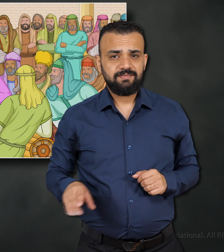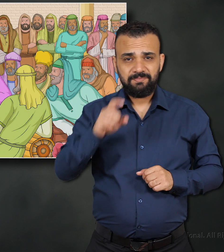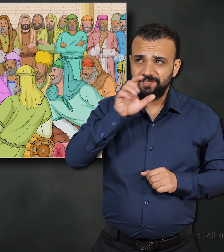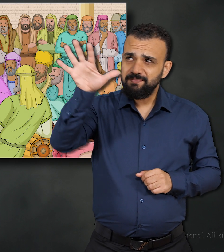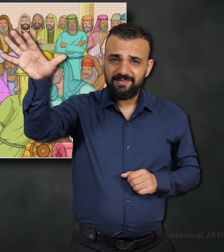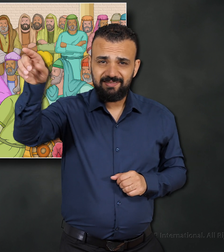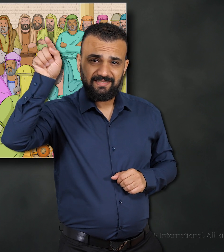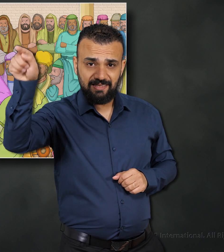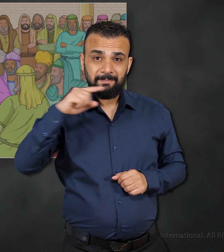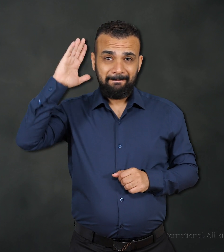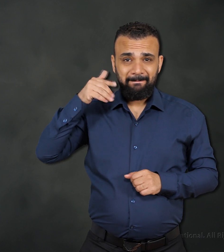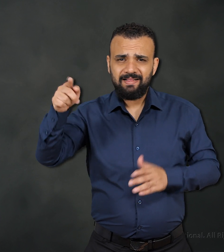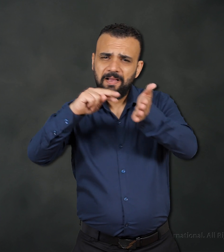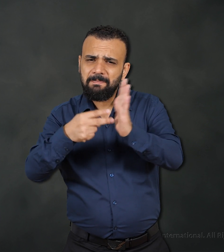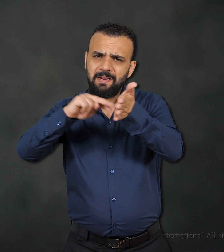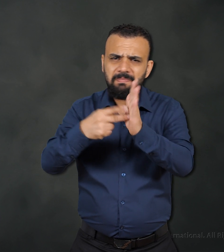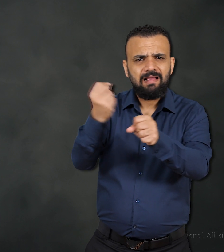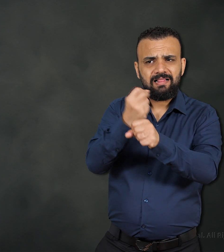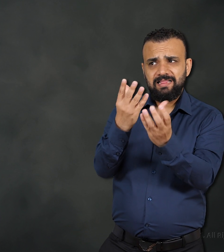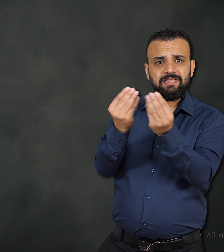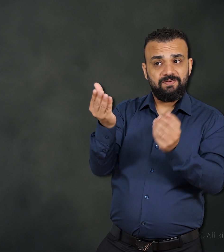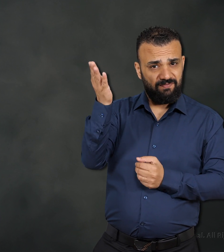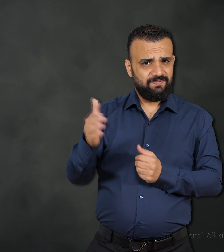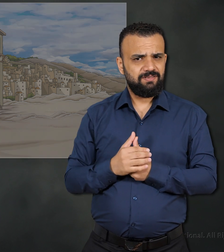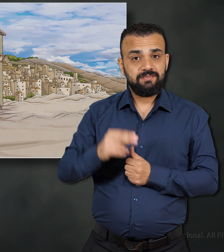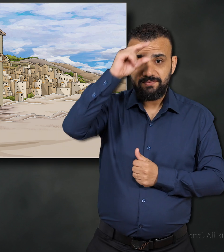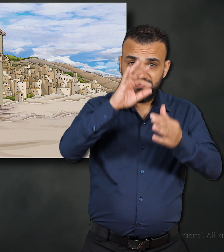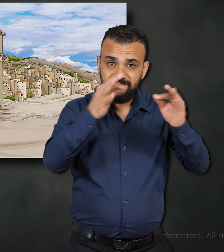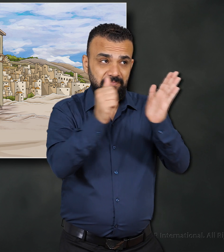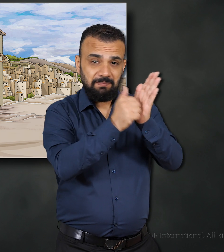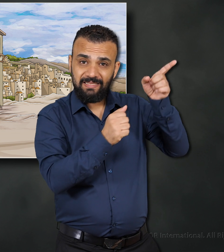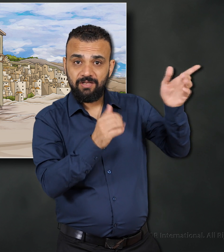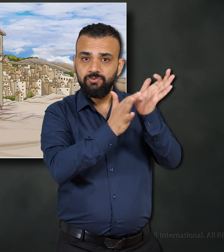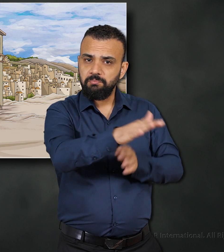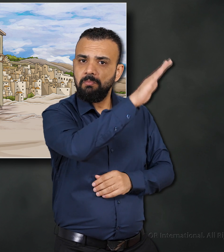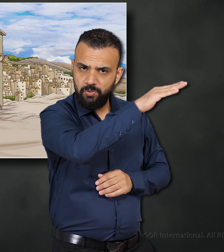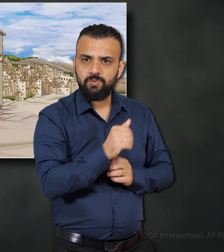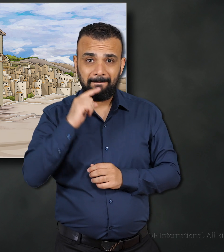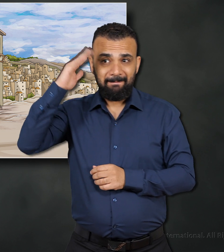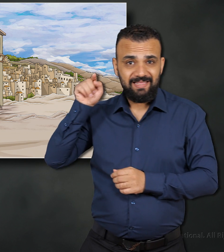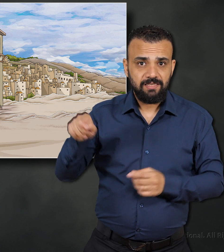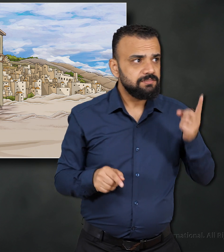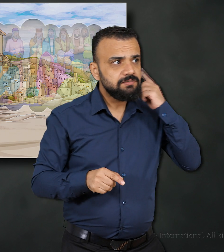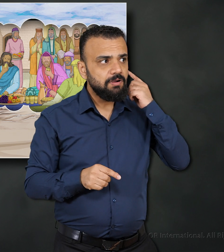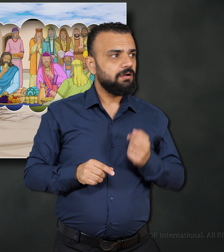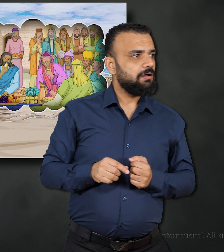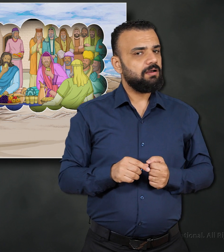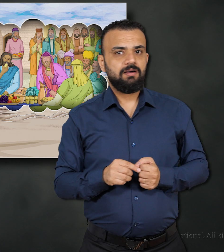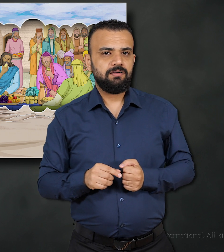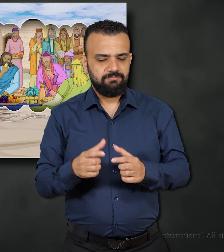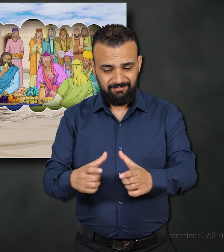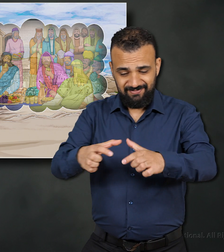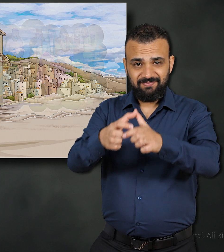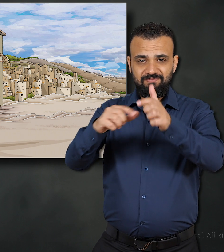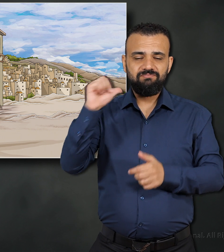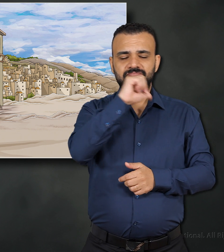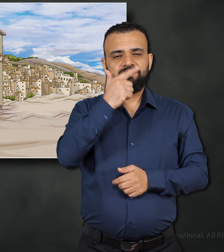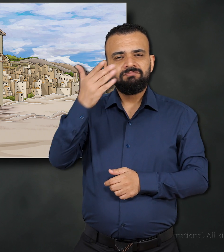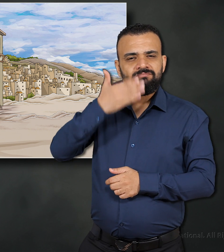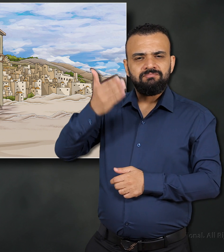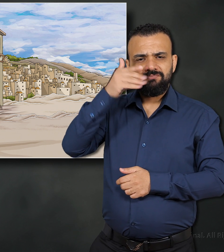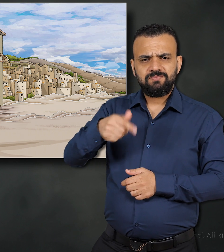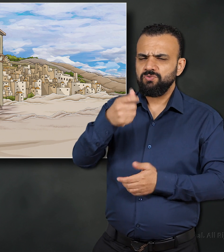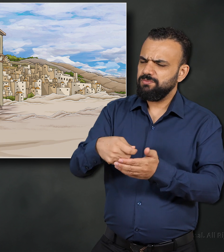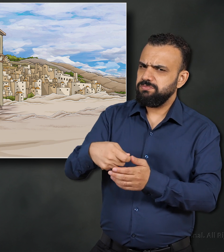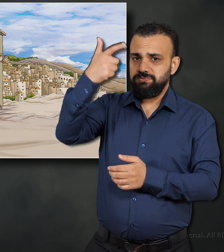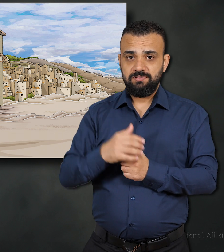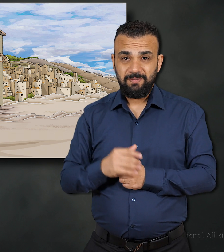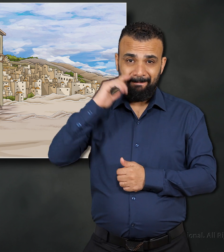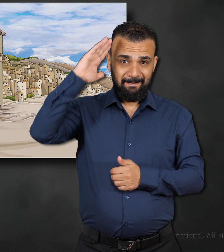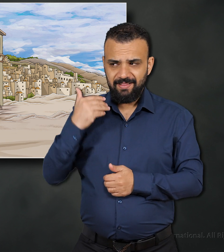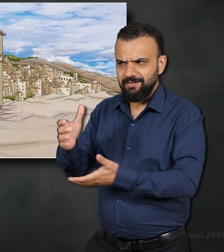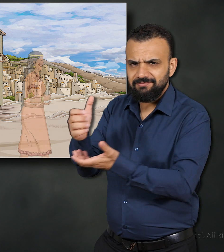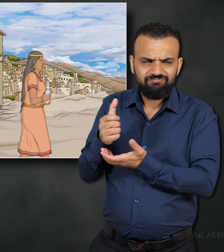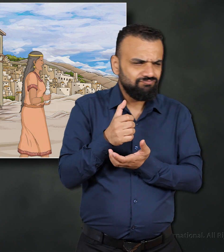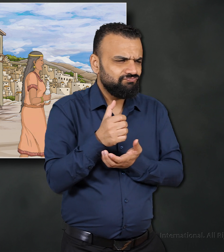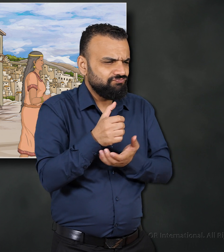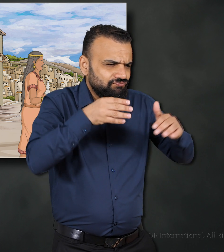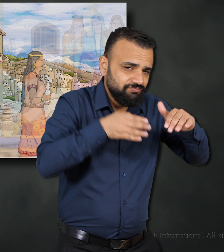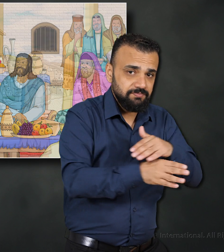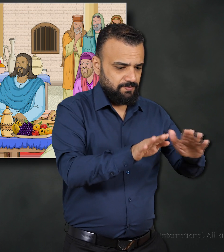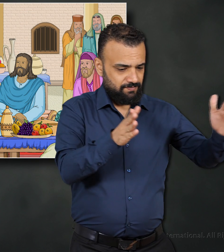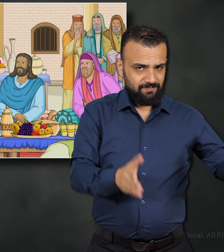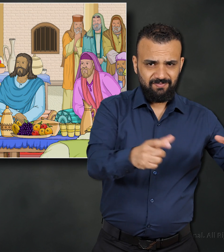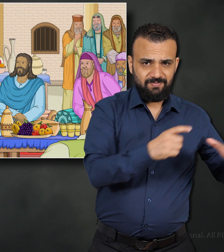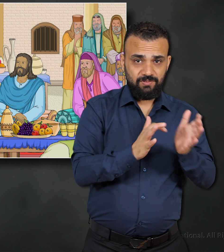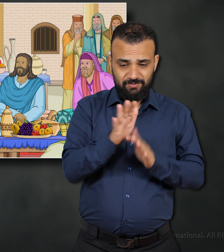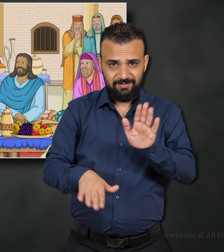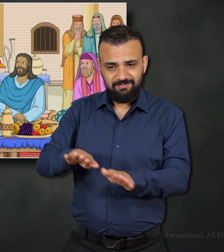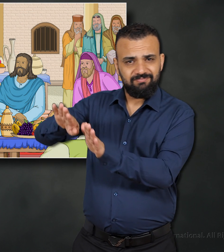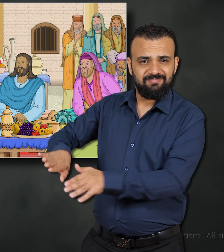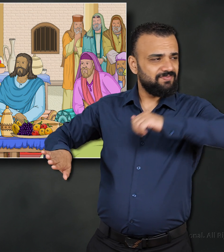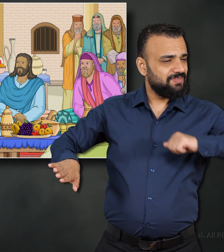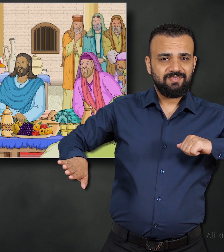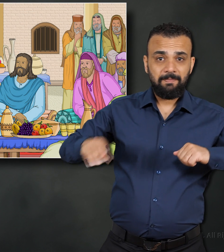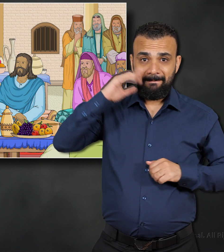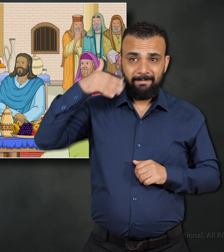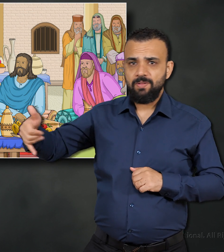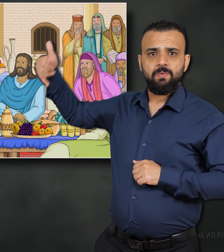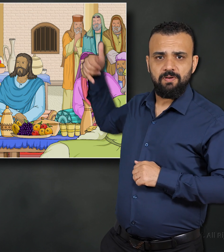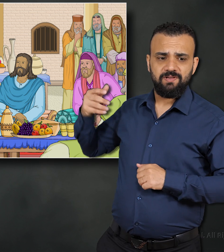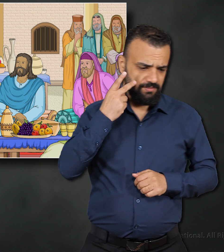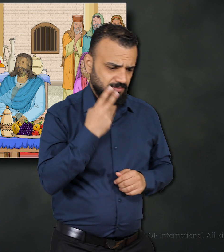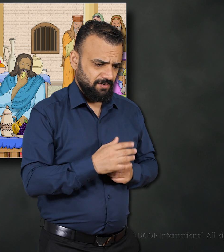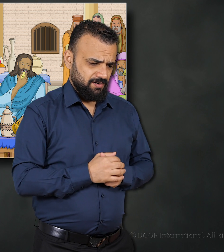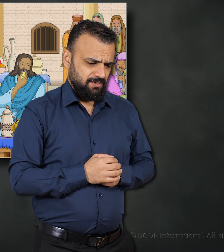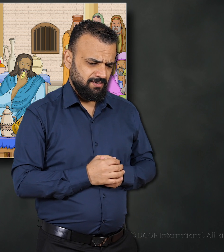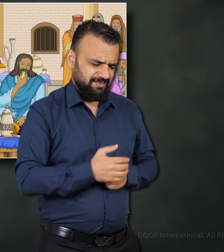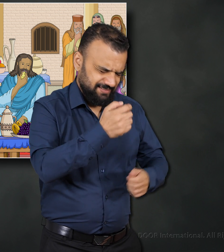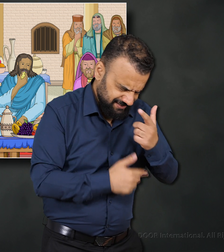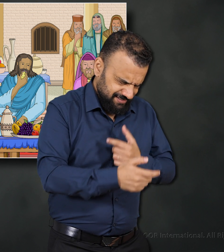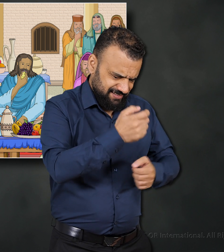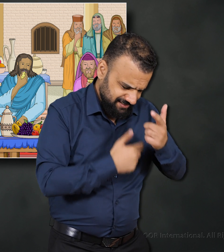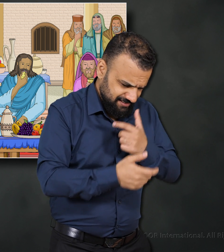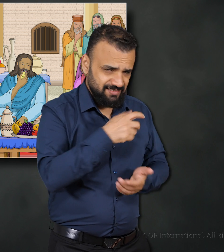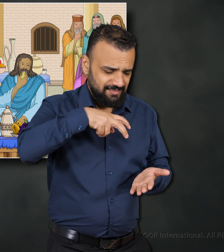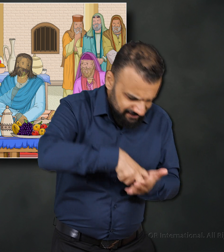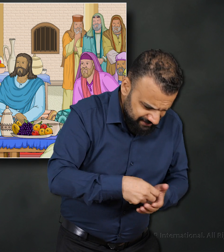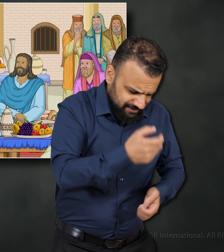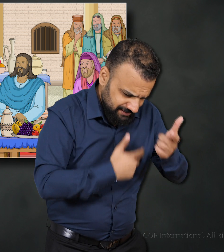When a sinful woman from that town learned that Jesus was dining there, she brought an alabaster jar of perfume.